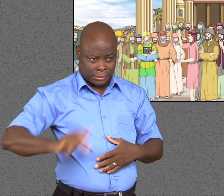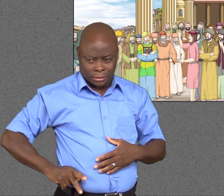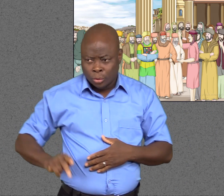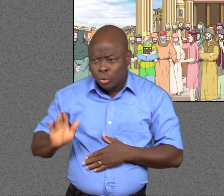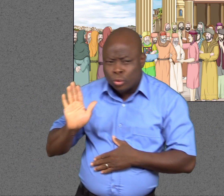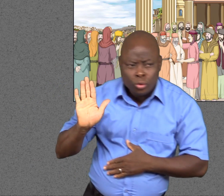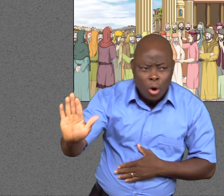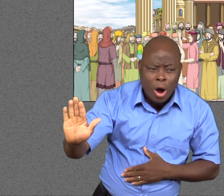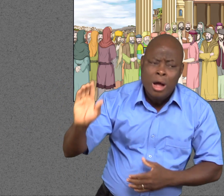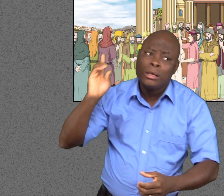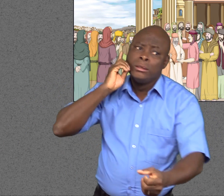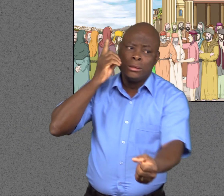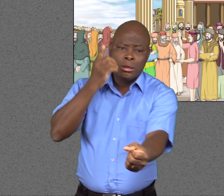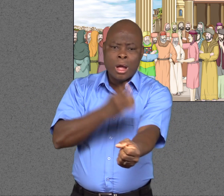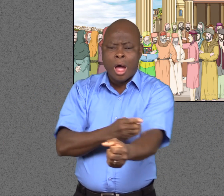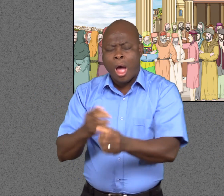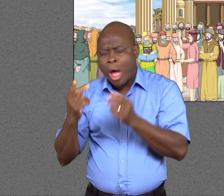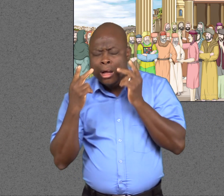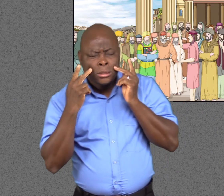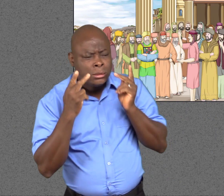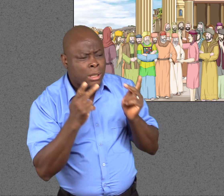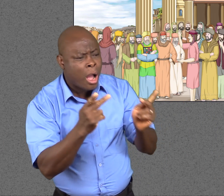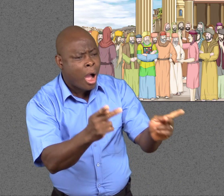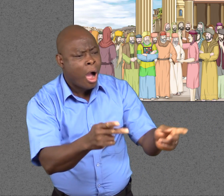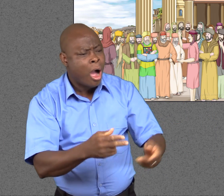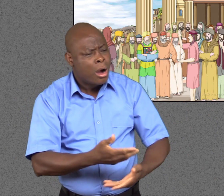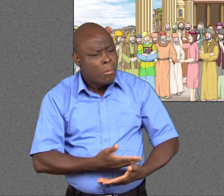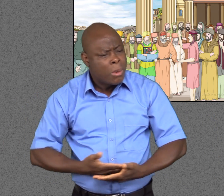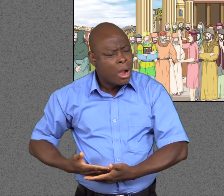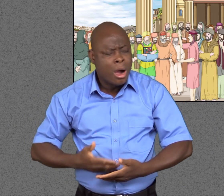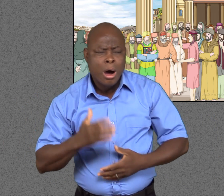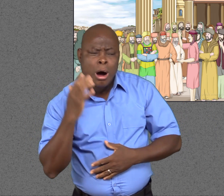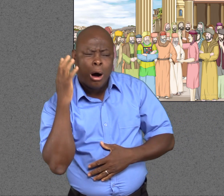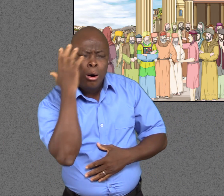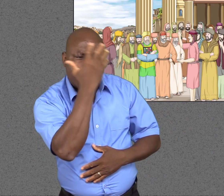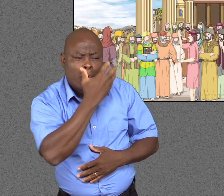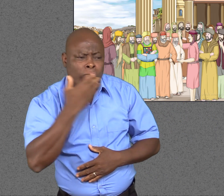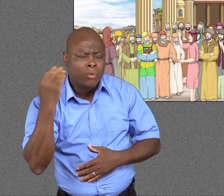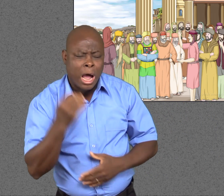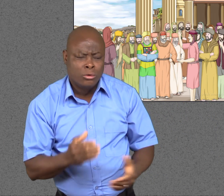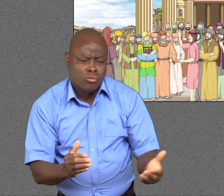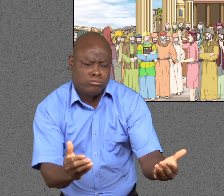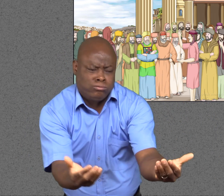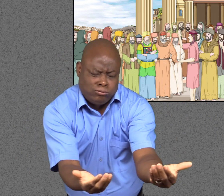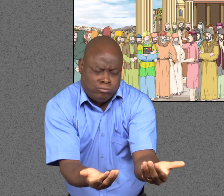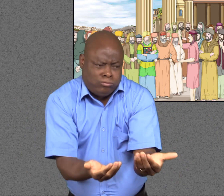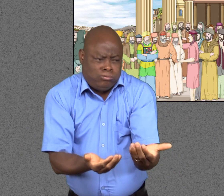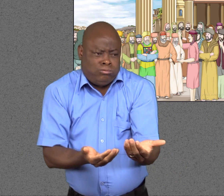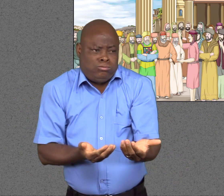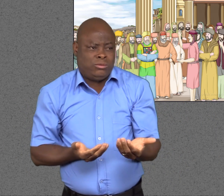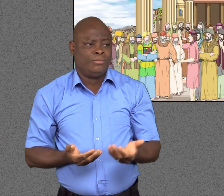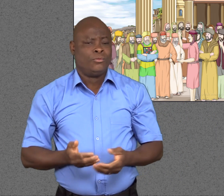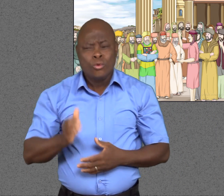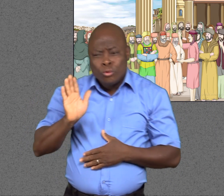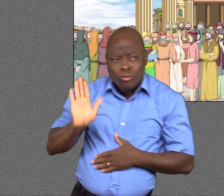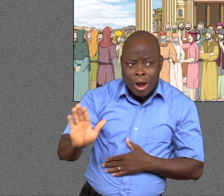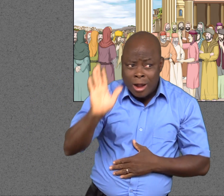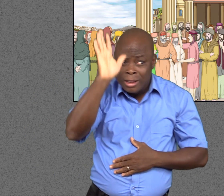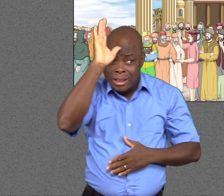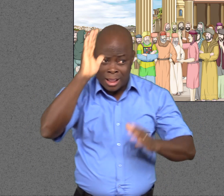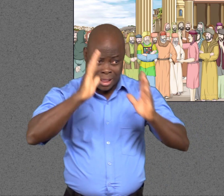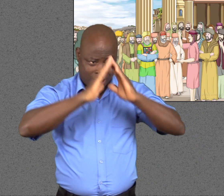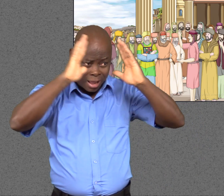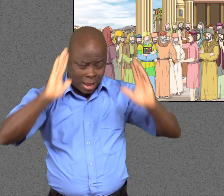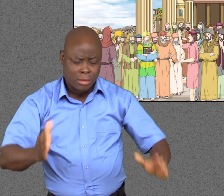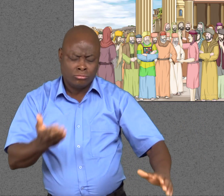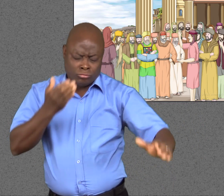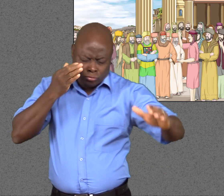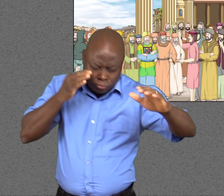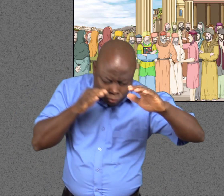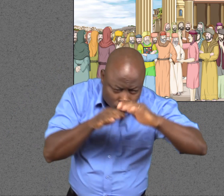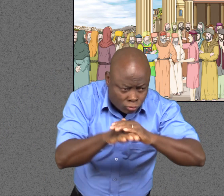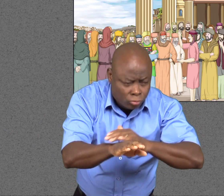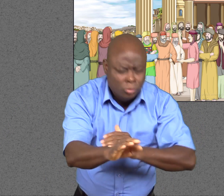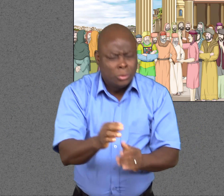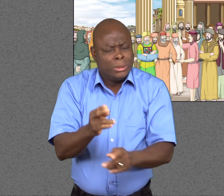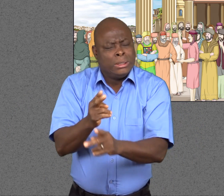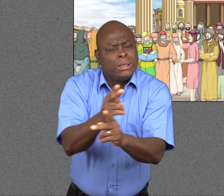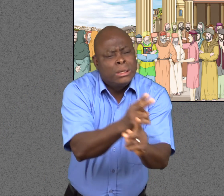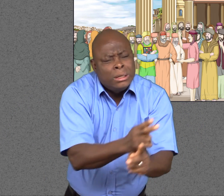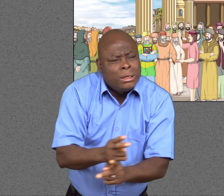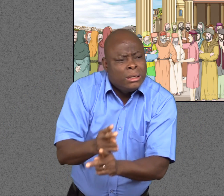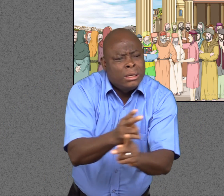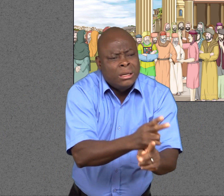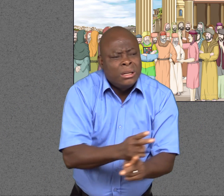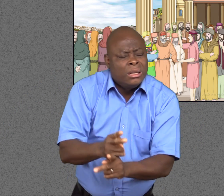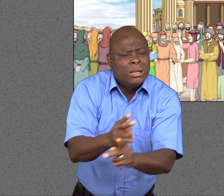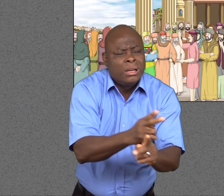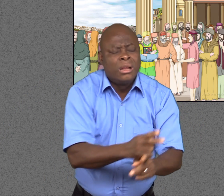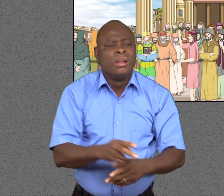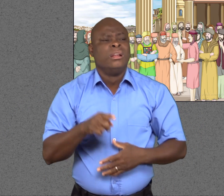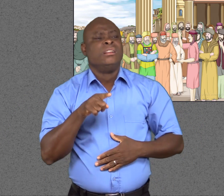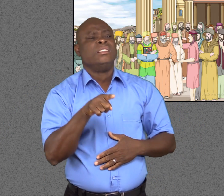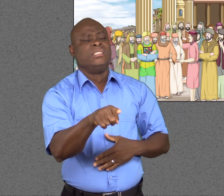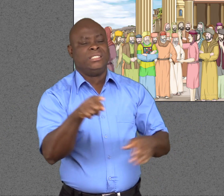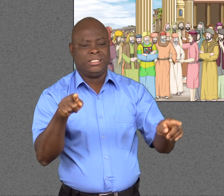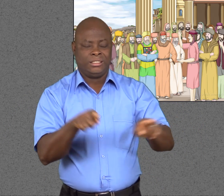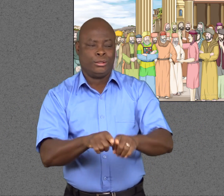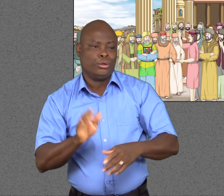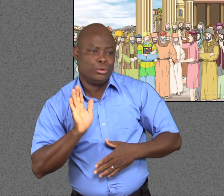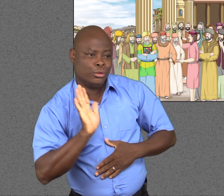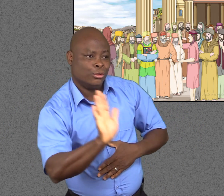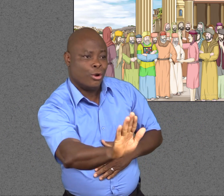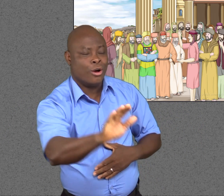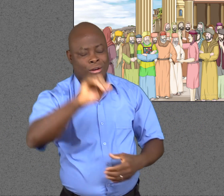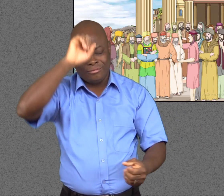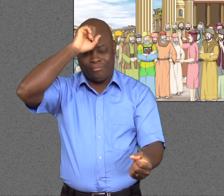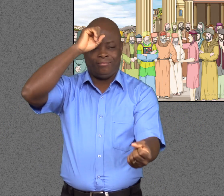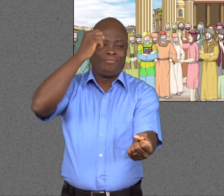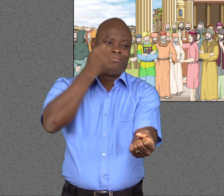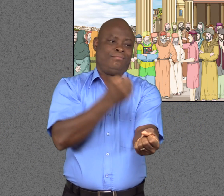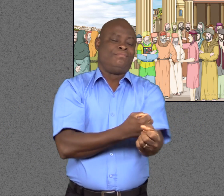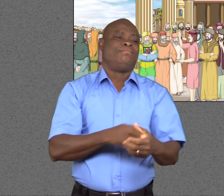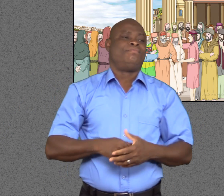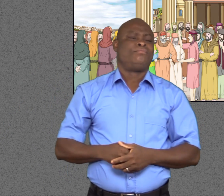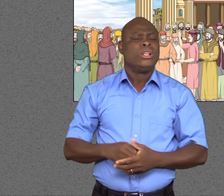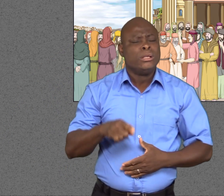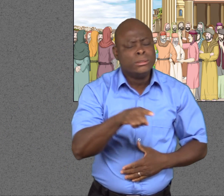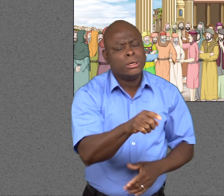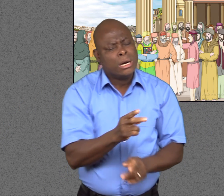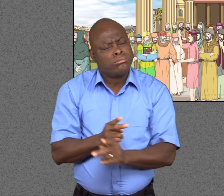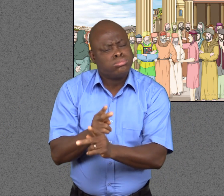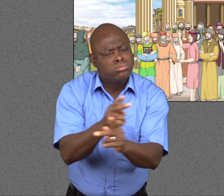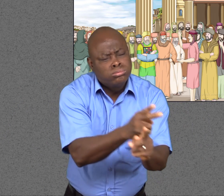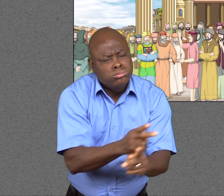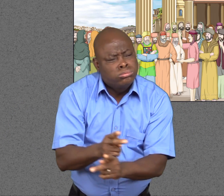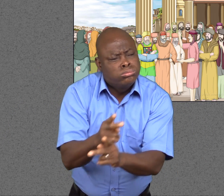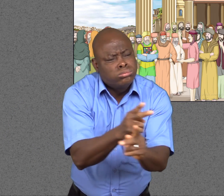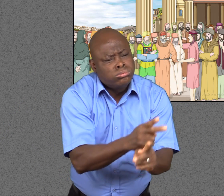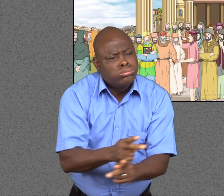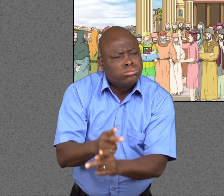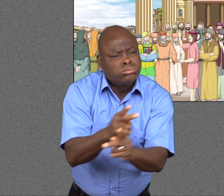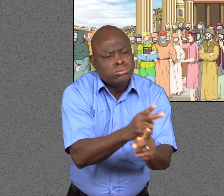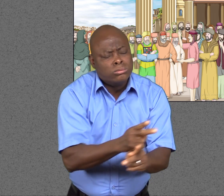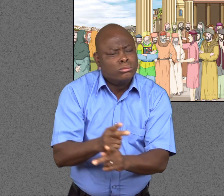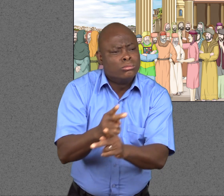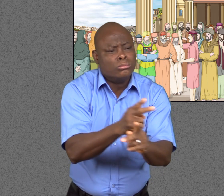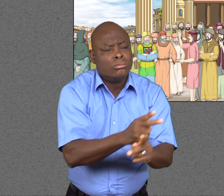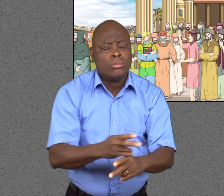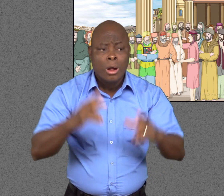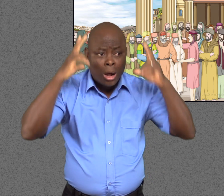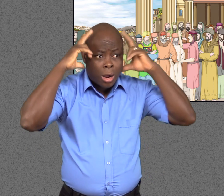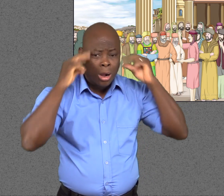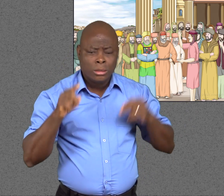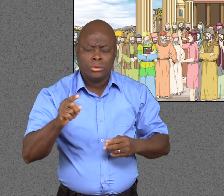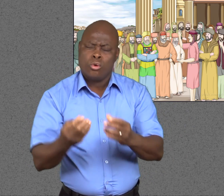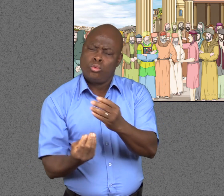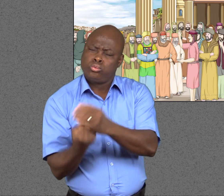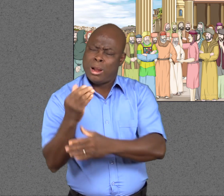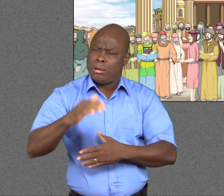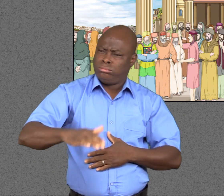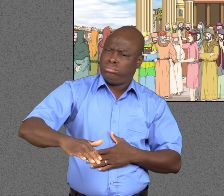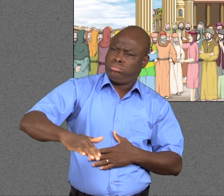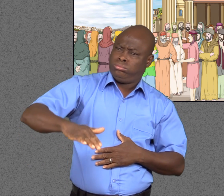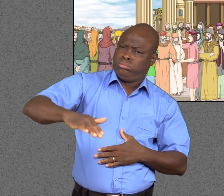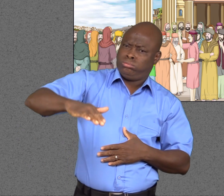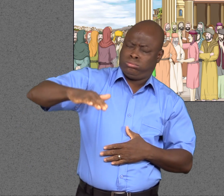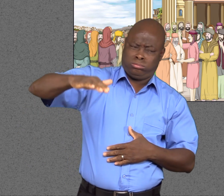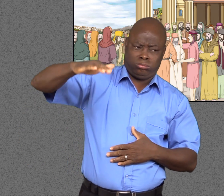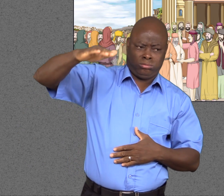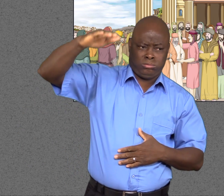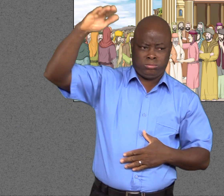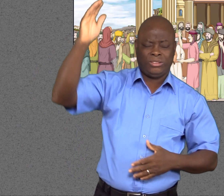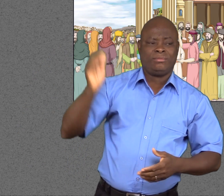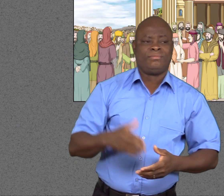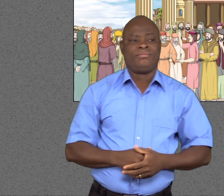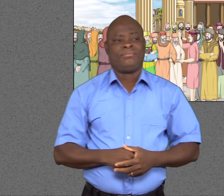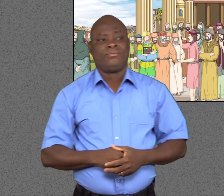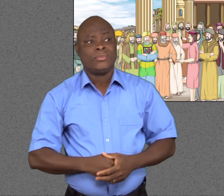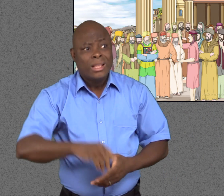When he was set outside, Pharaoh’s daughter took him and brought him up as her own son.